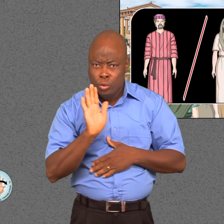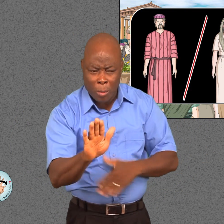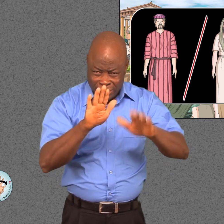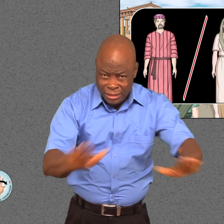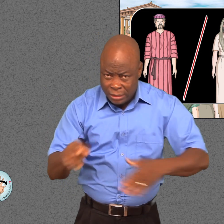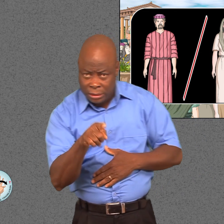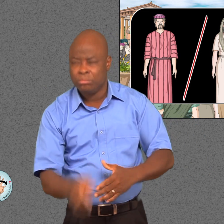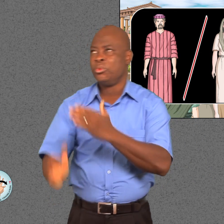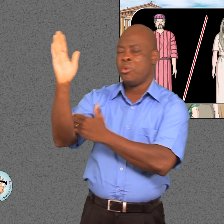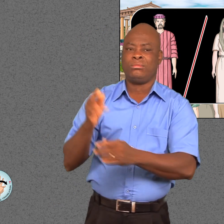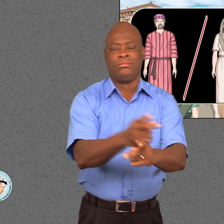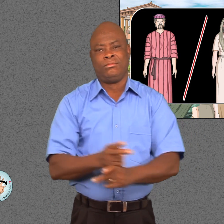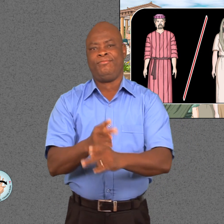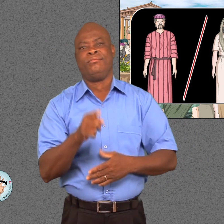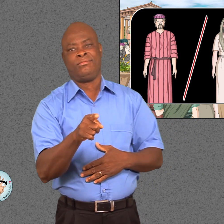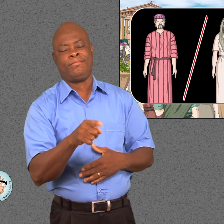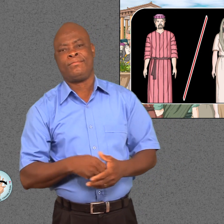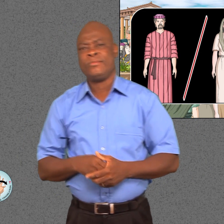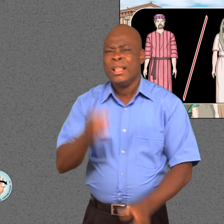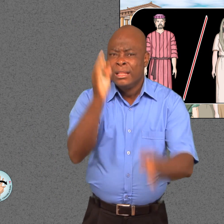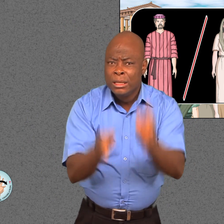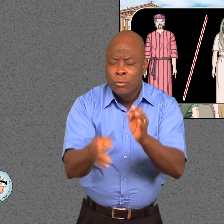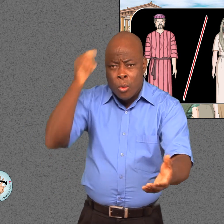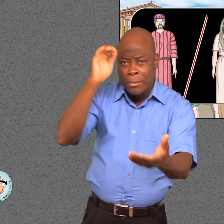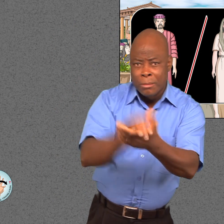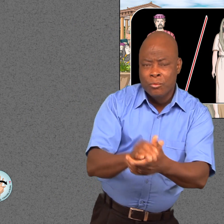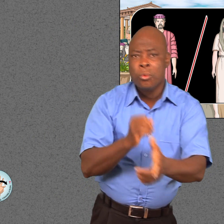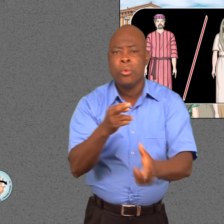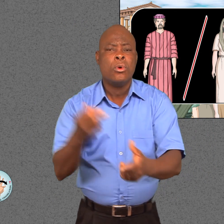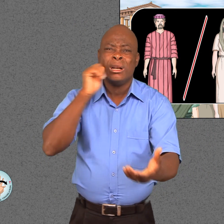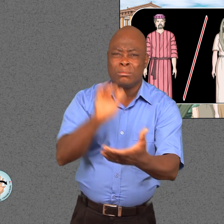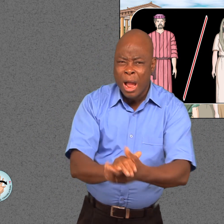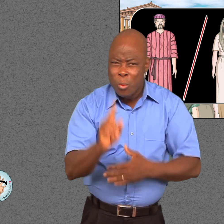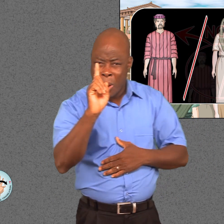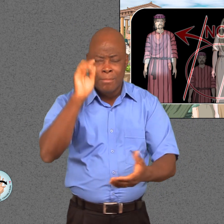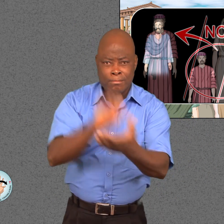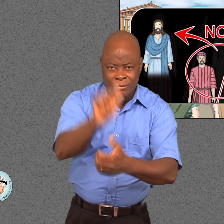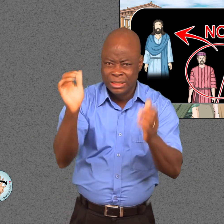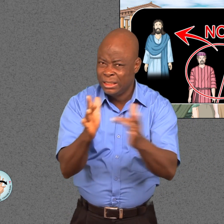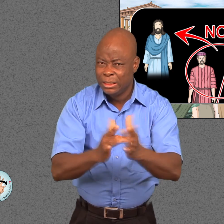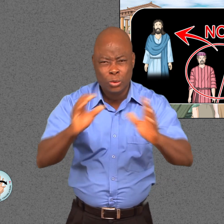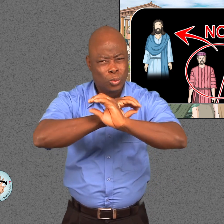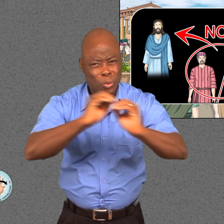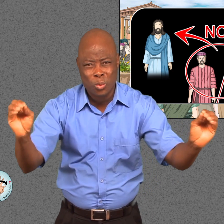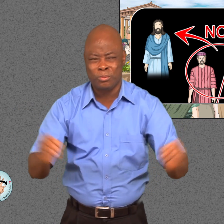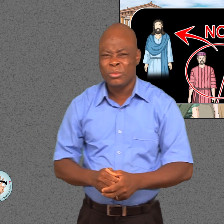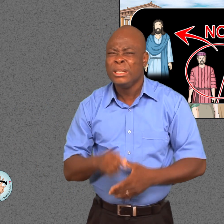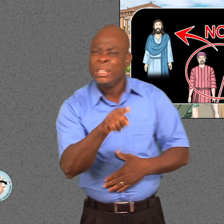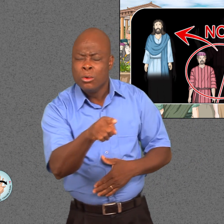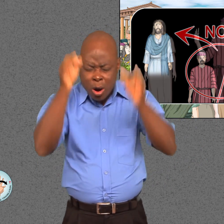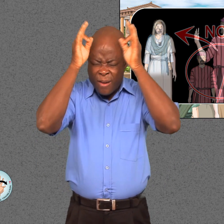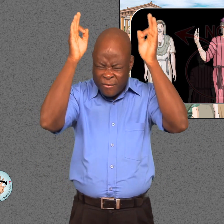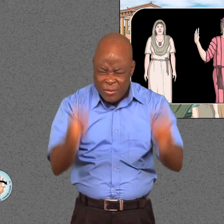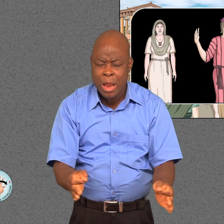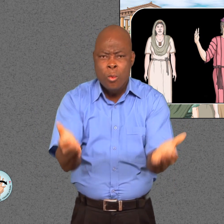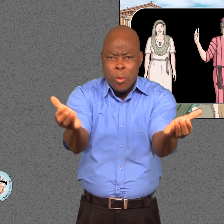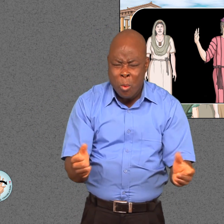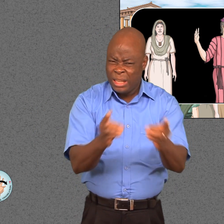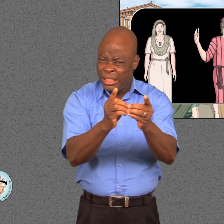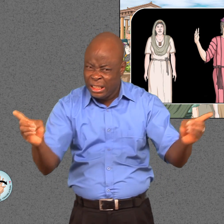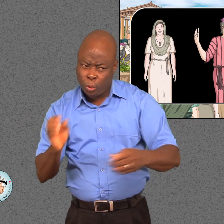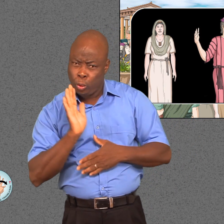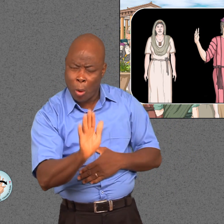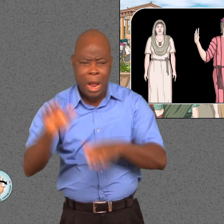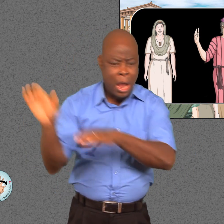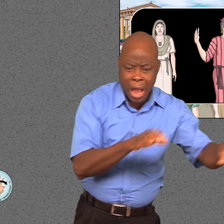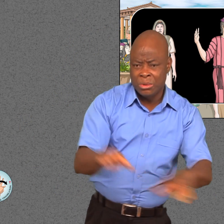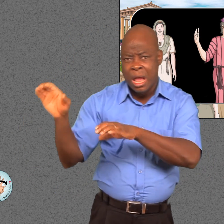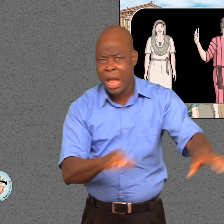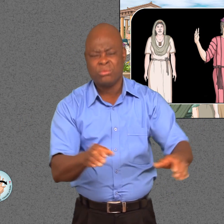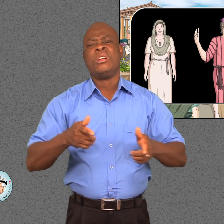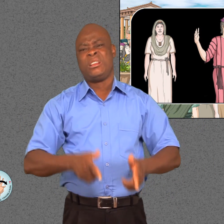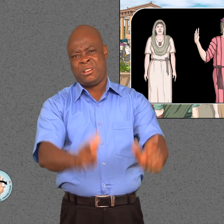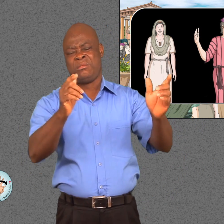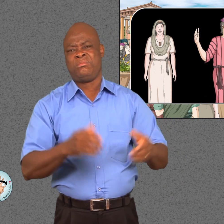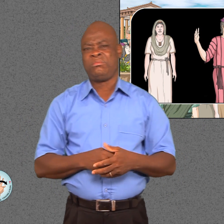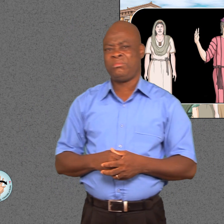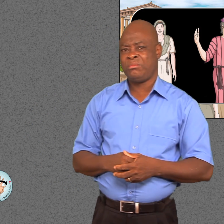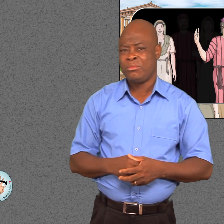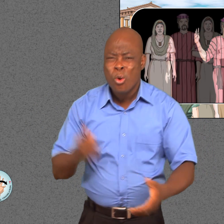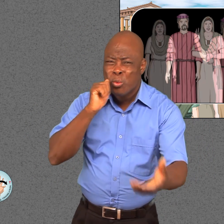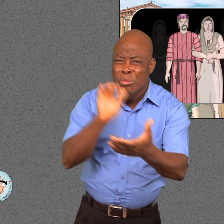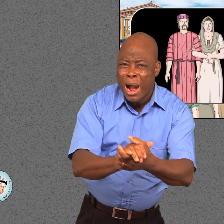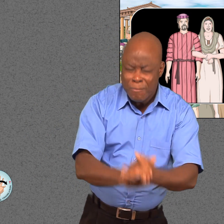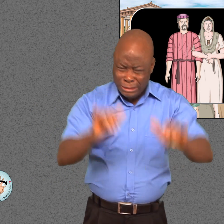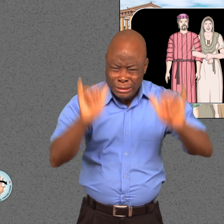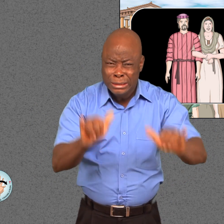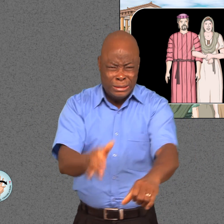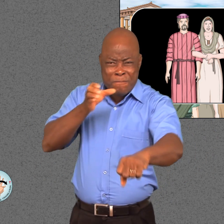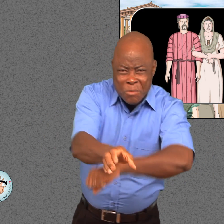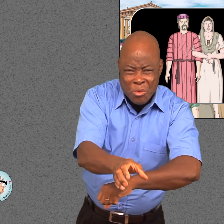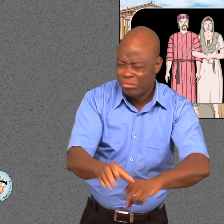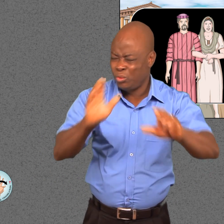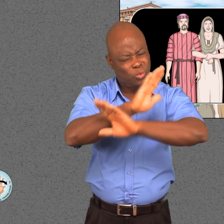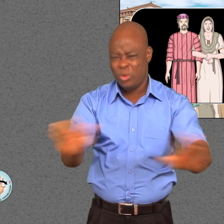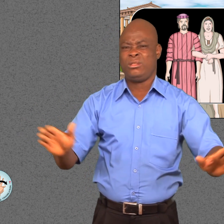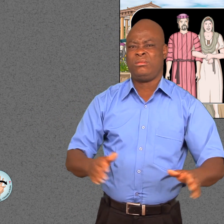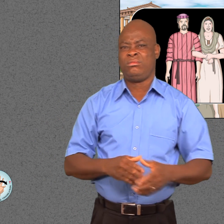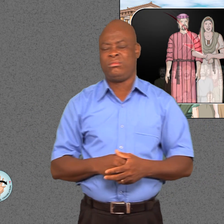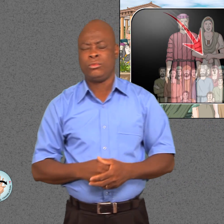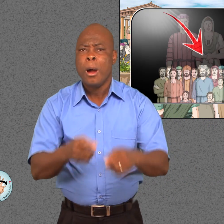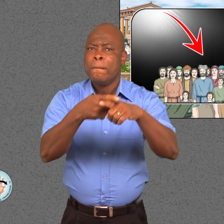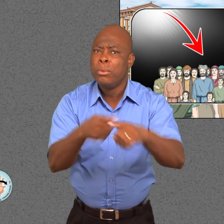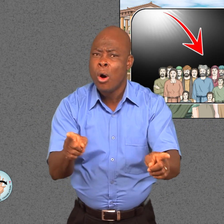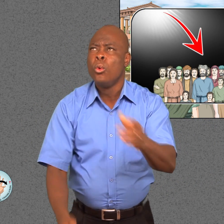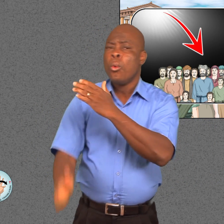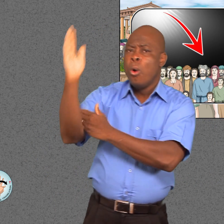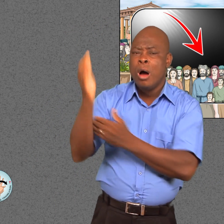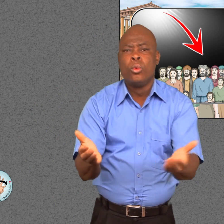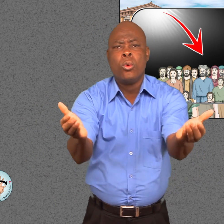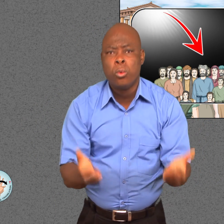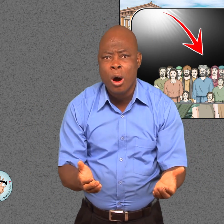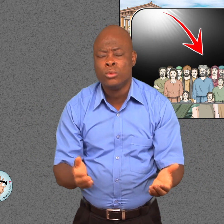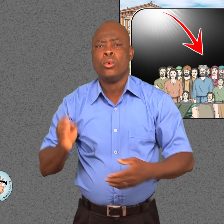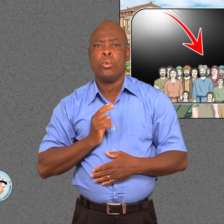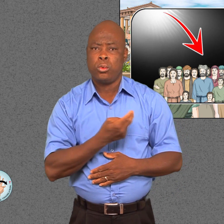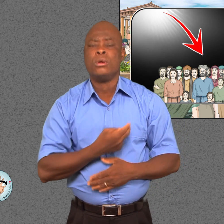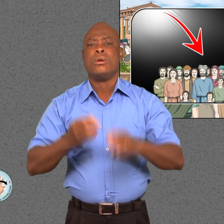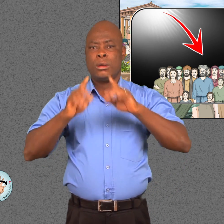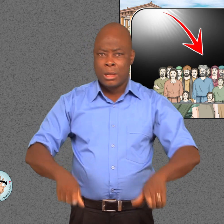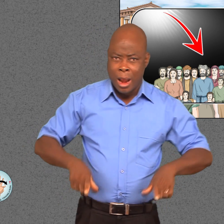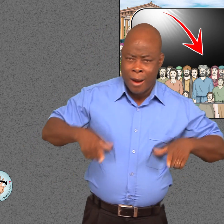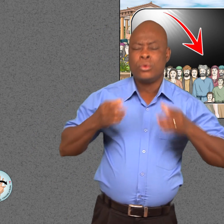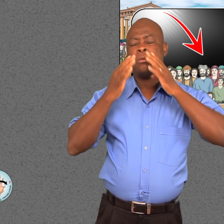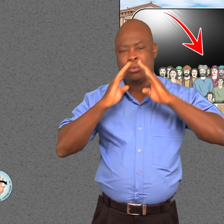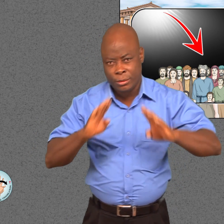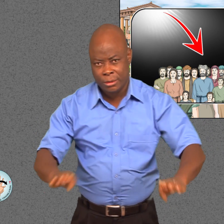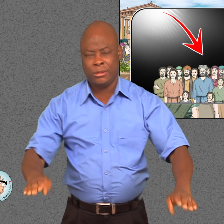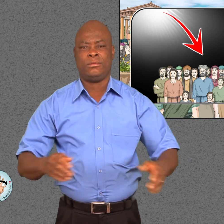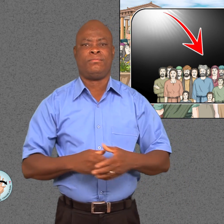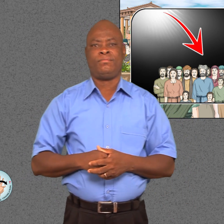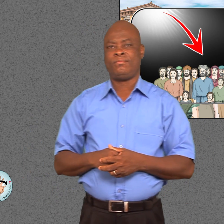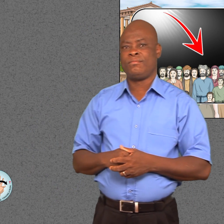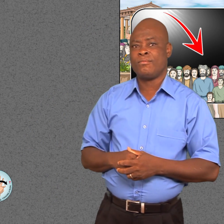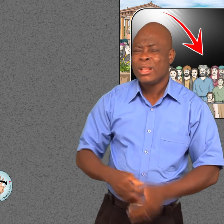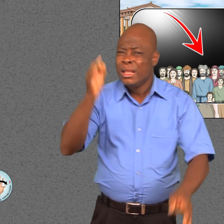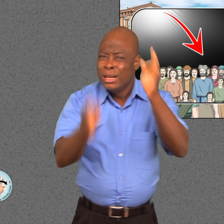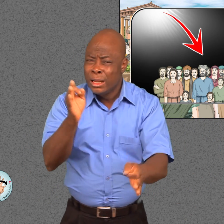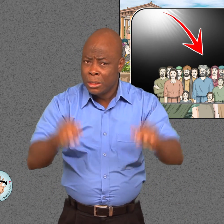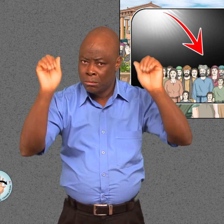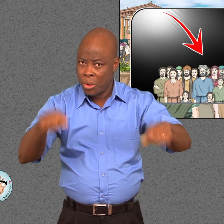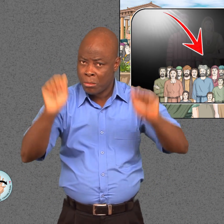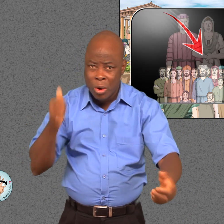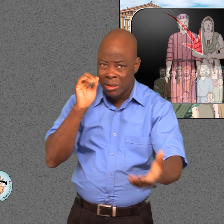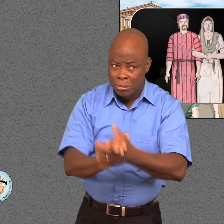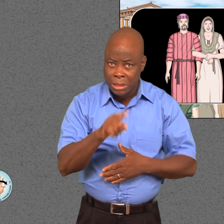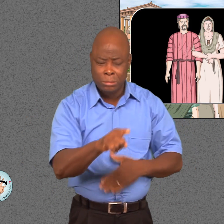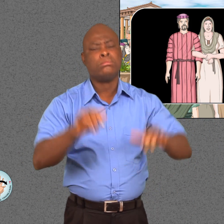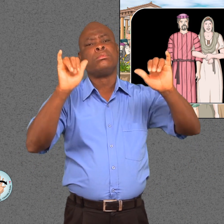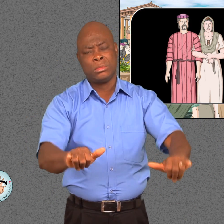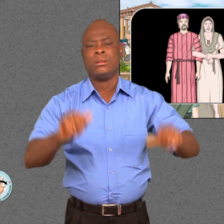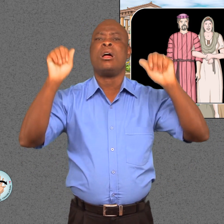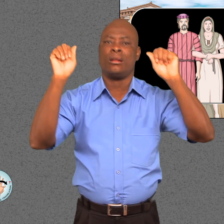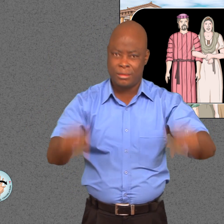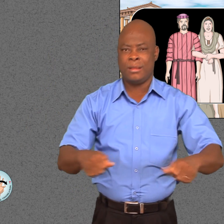The believing brother or sister is not bound in such cases. God has called you to live in peace.